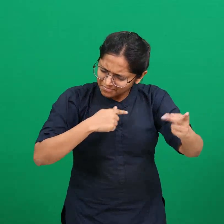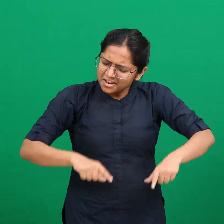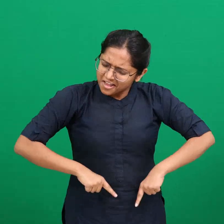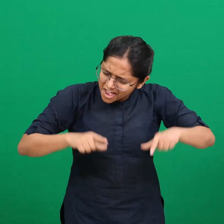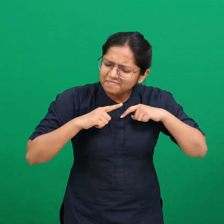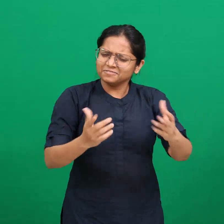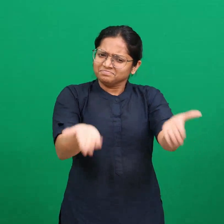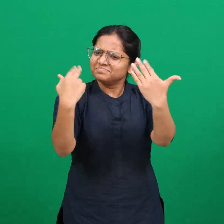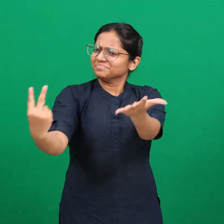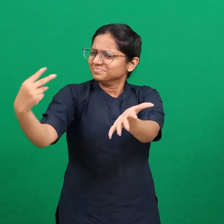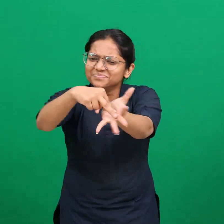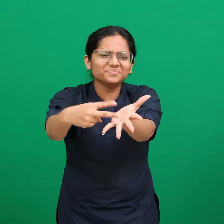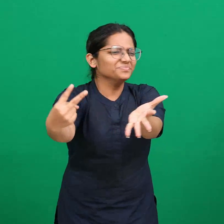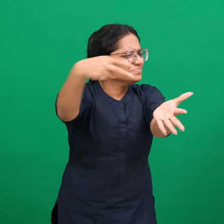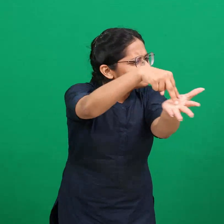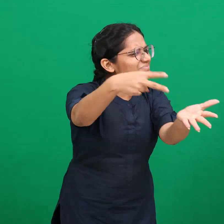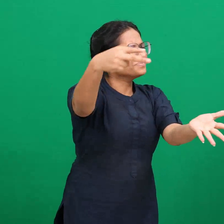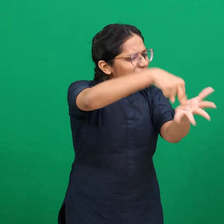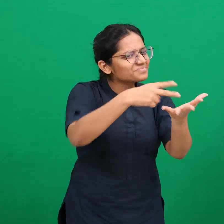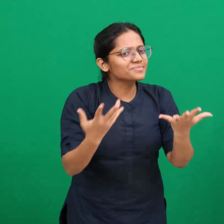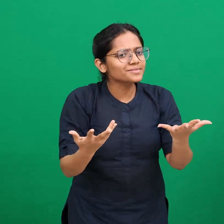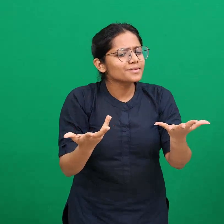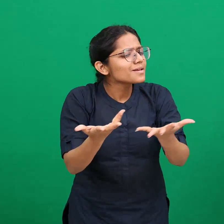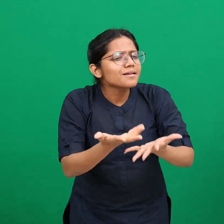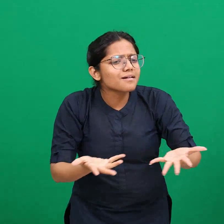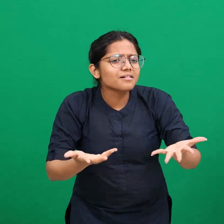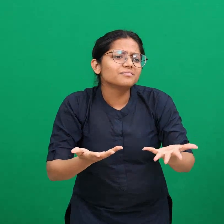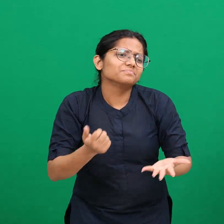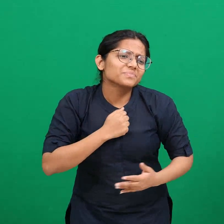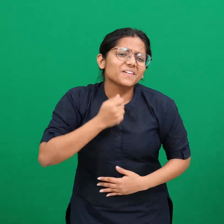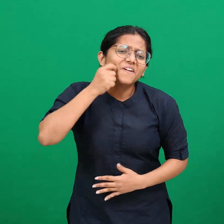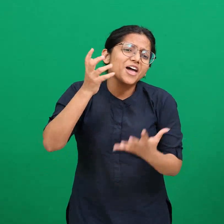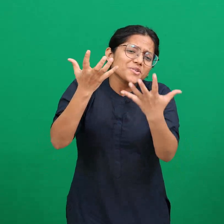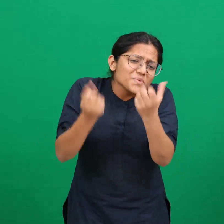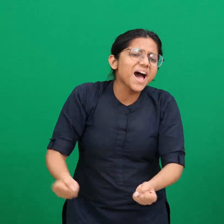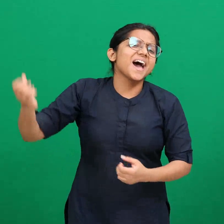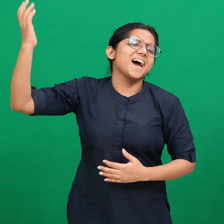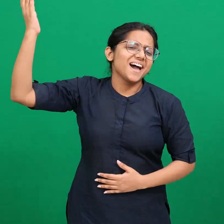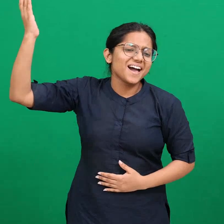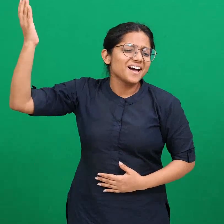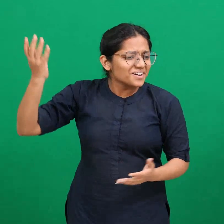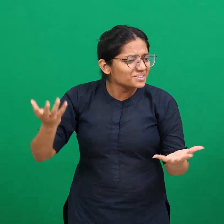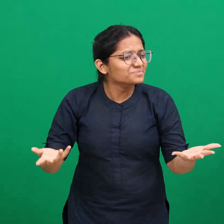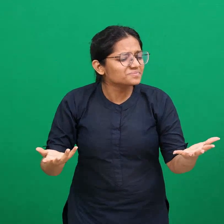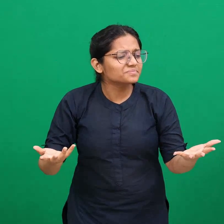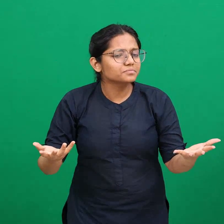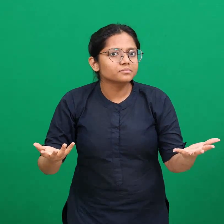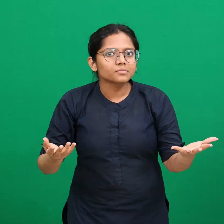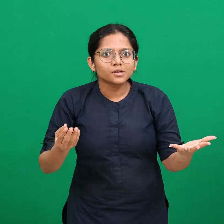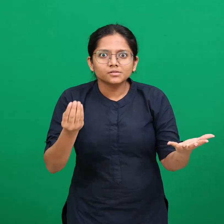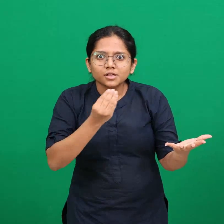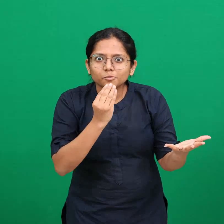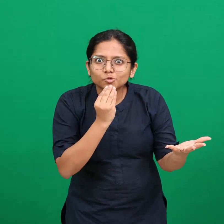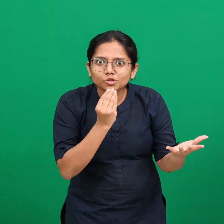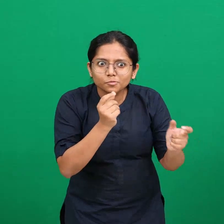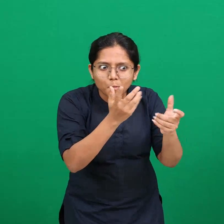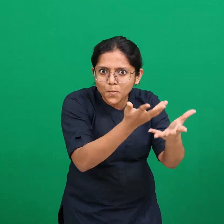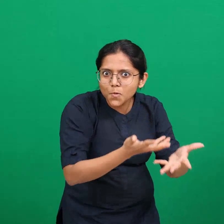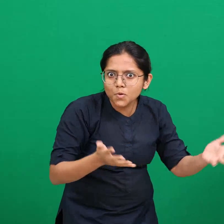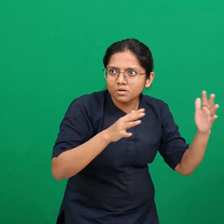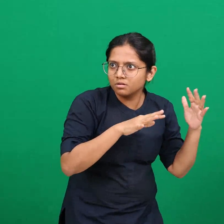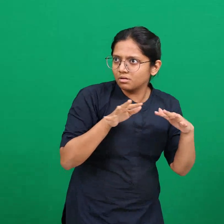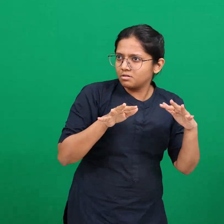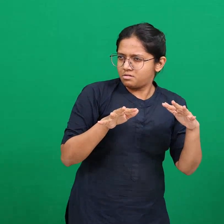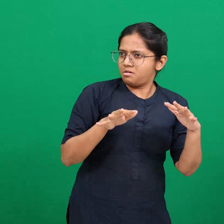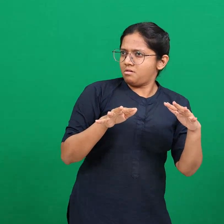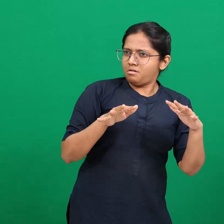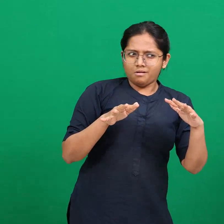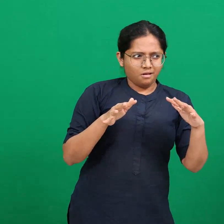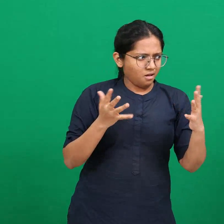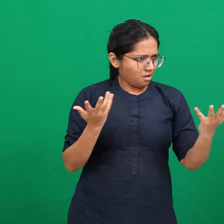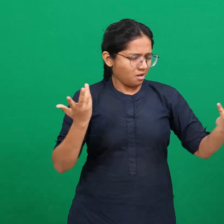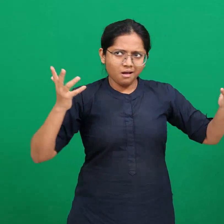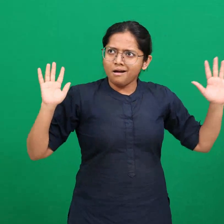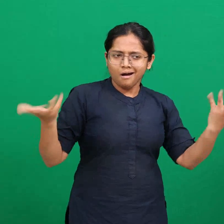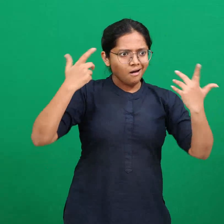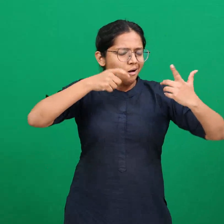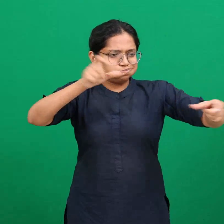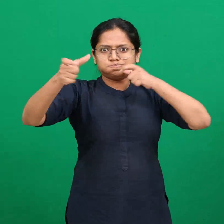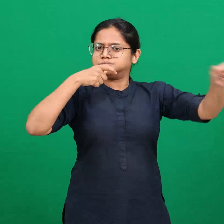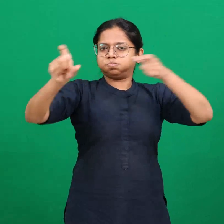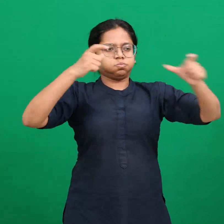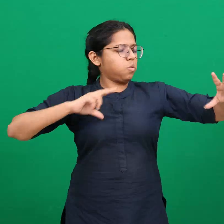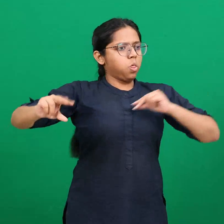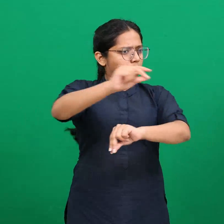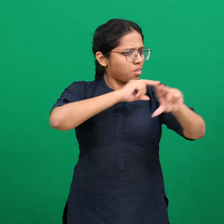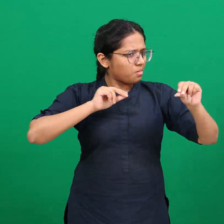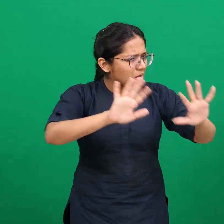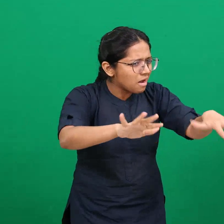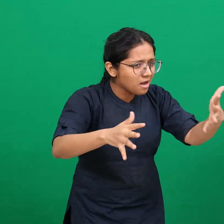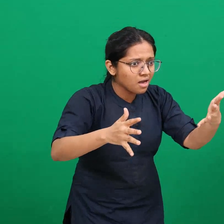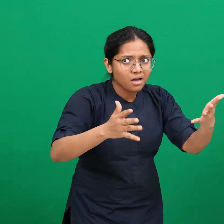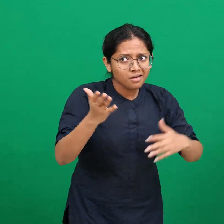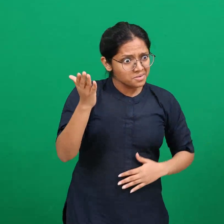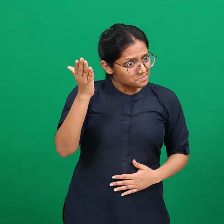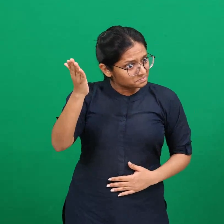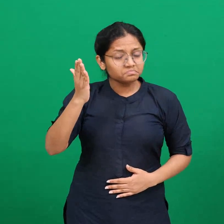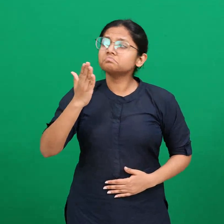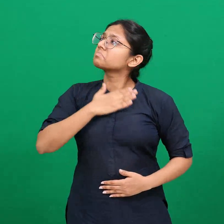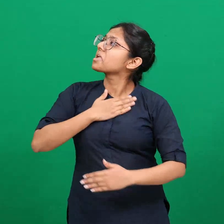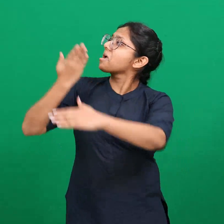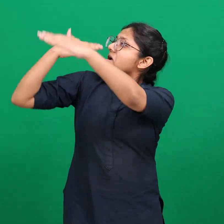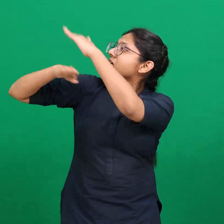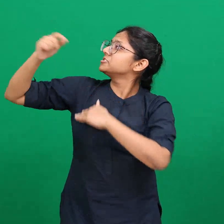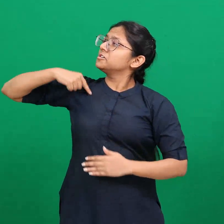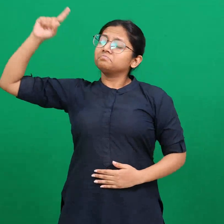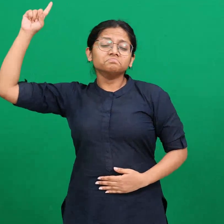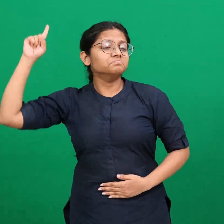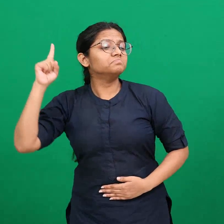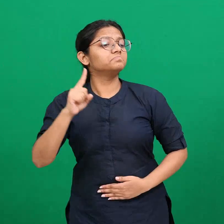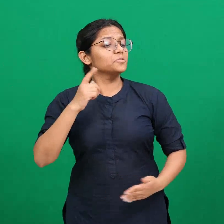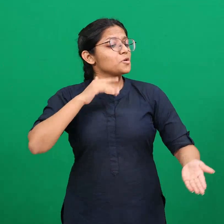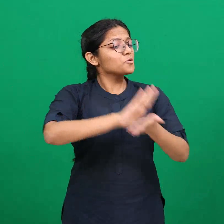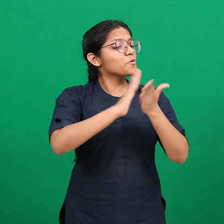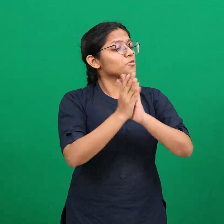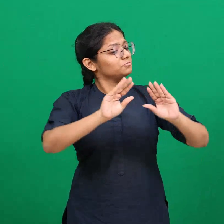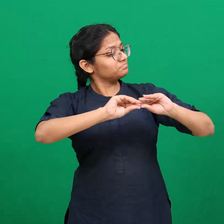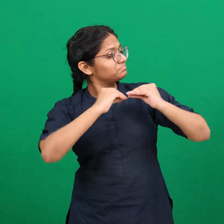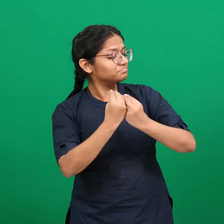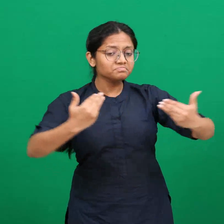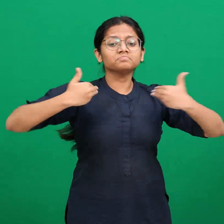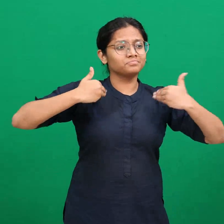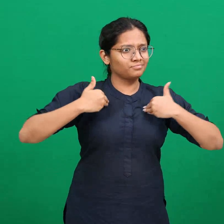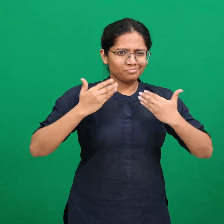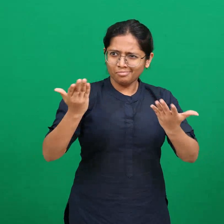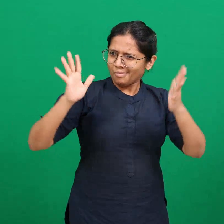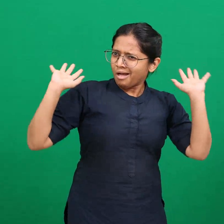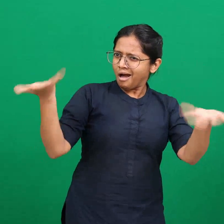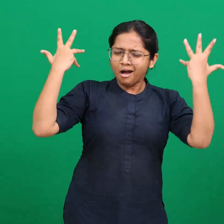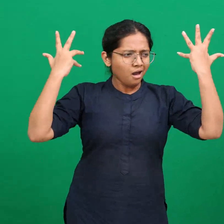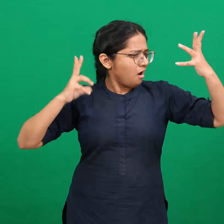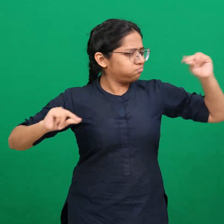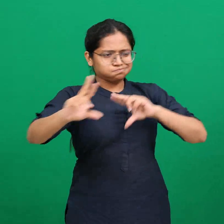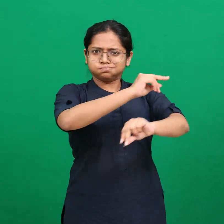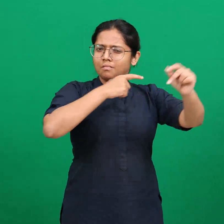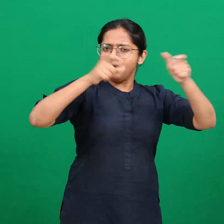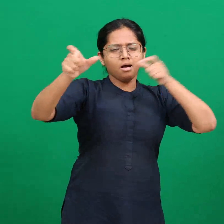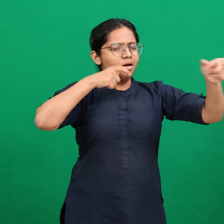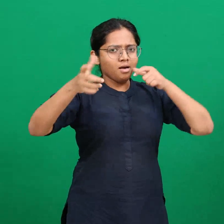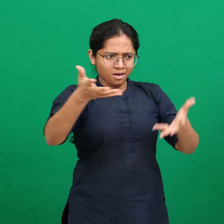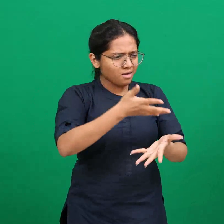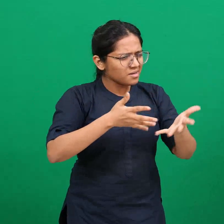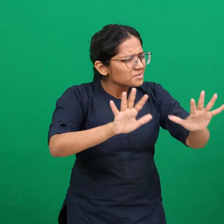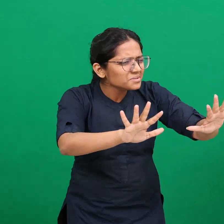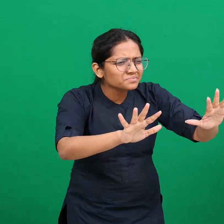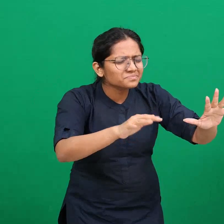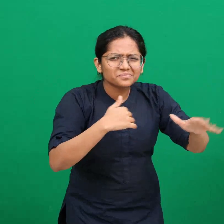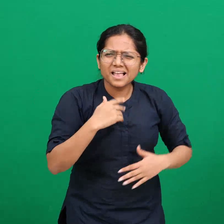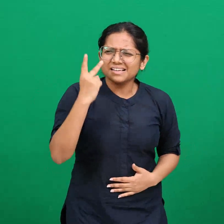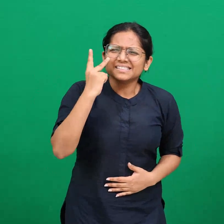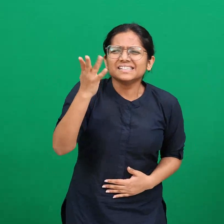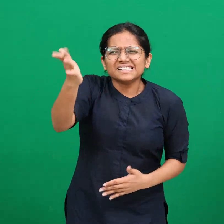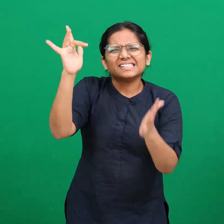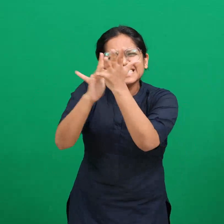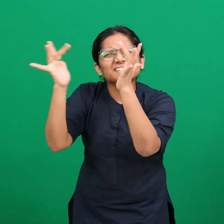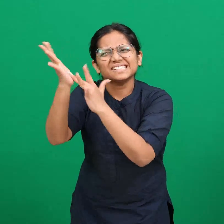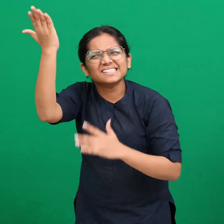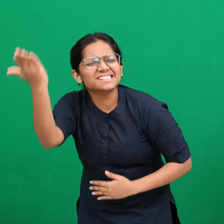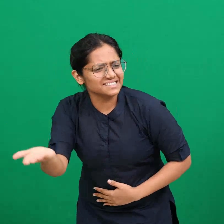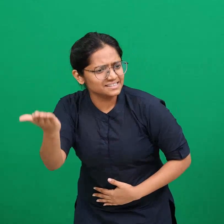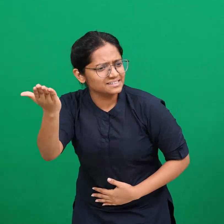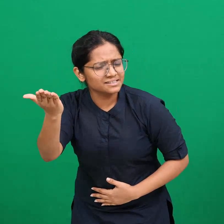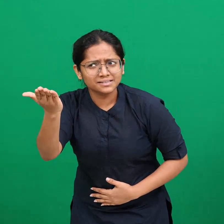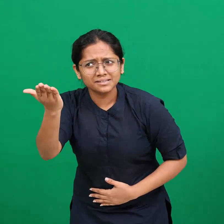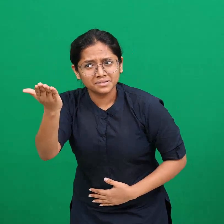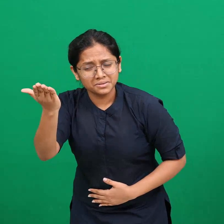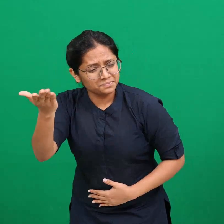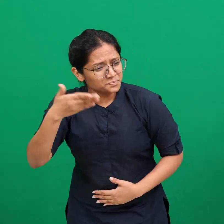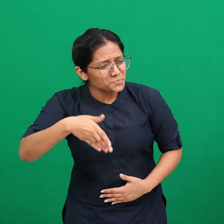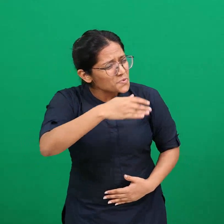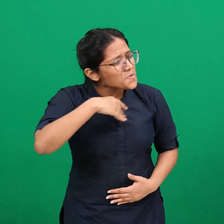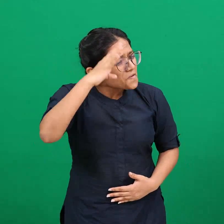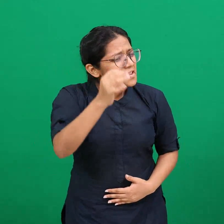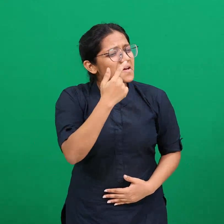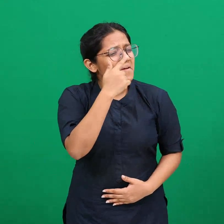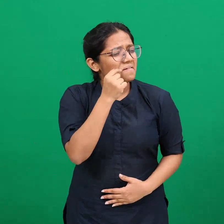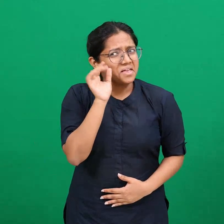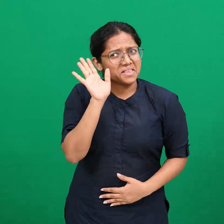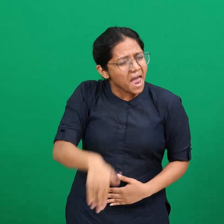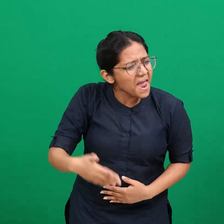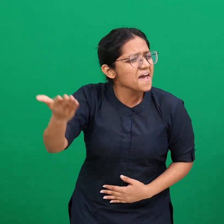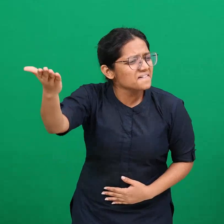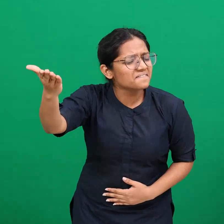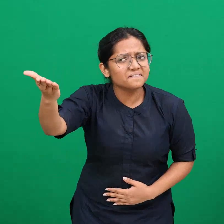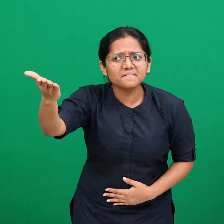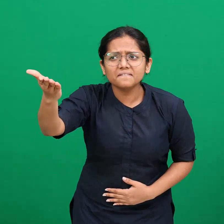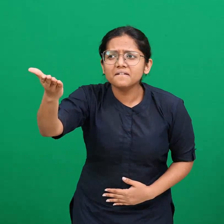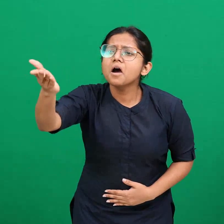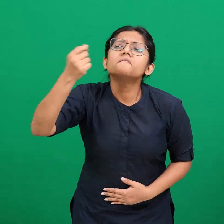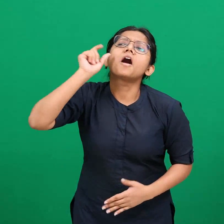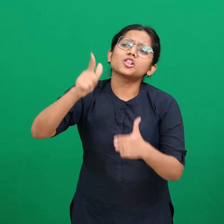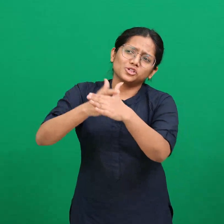At this, the Jews began to grumble about Jesus because He had said, "I am the bread that came down from heaven."